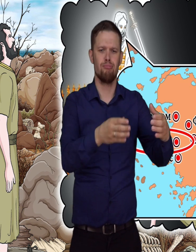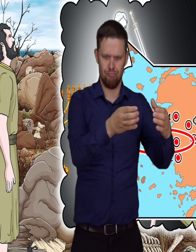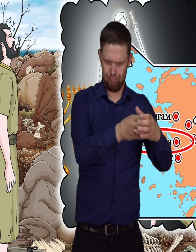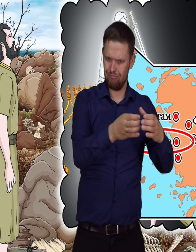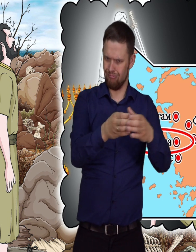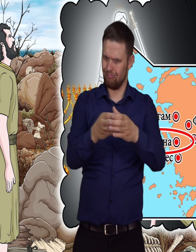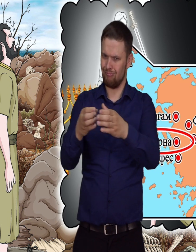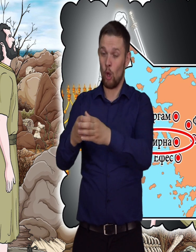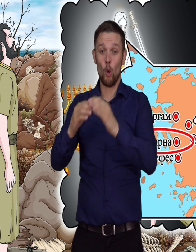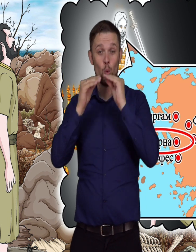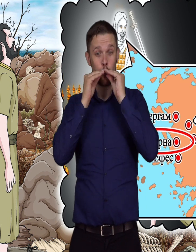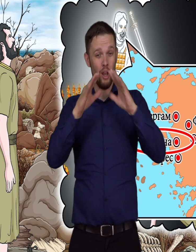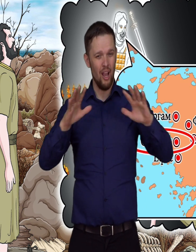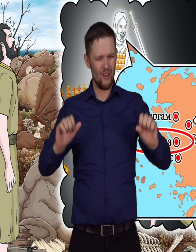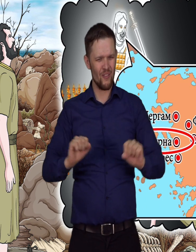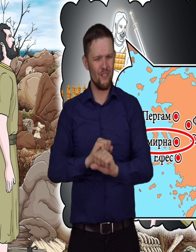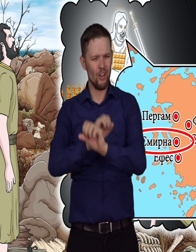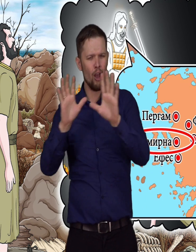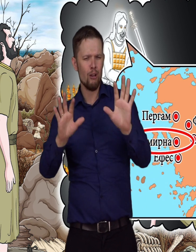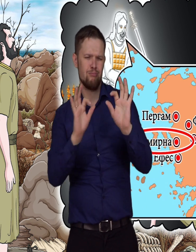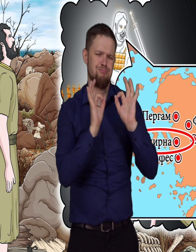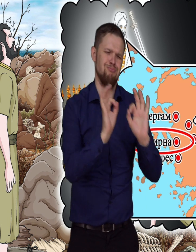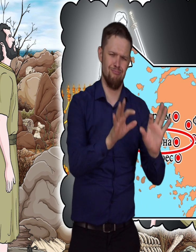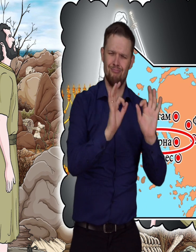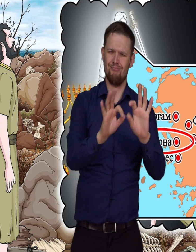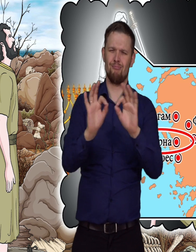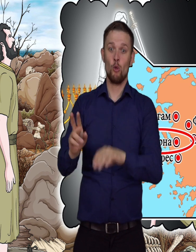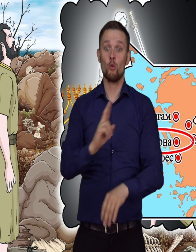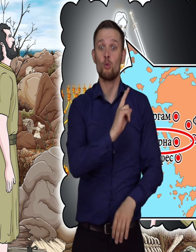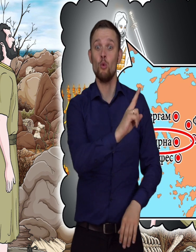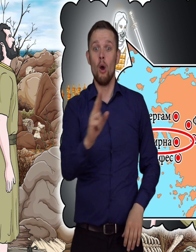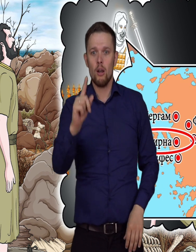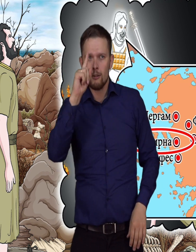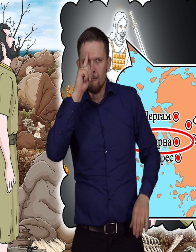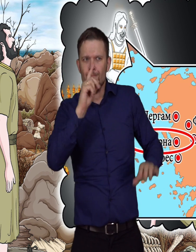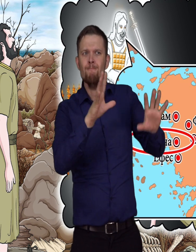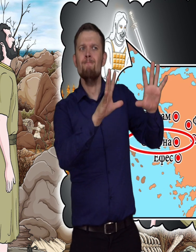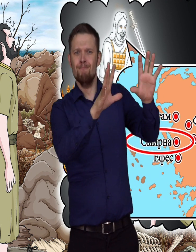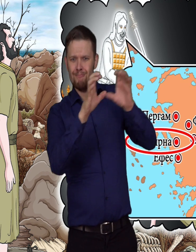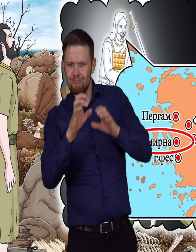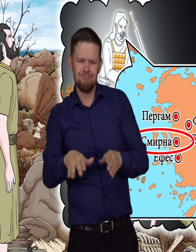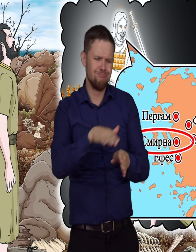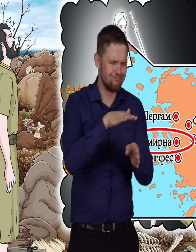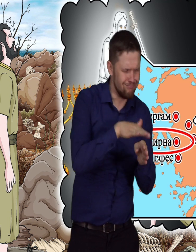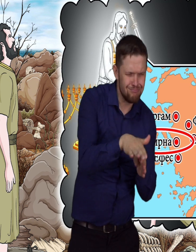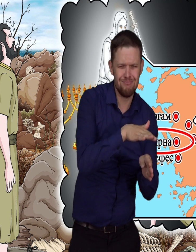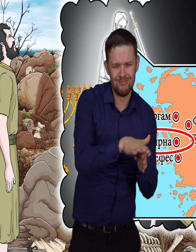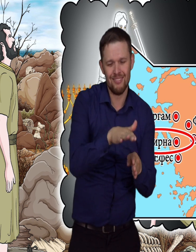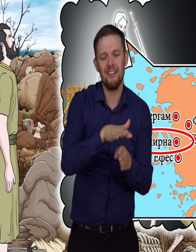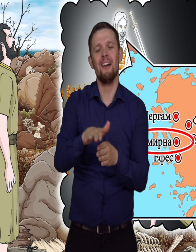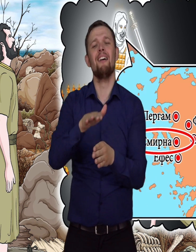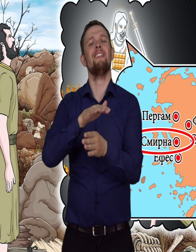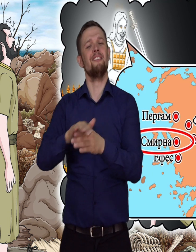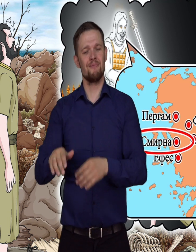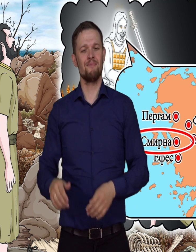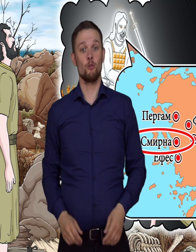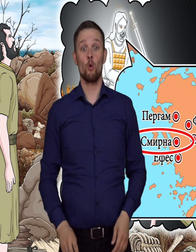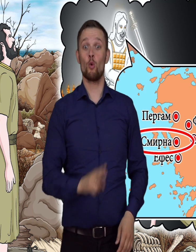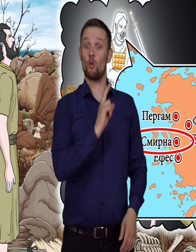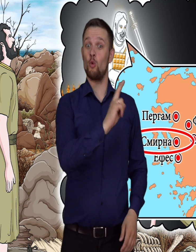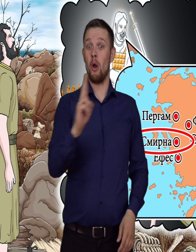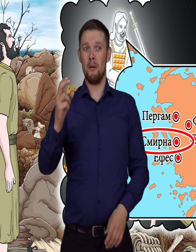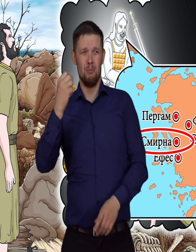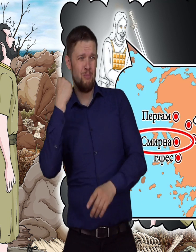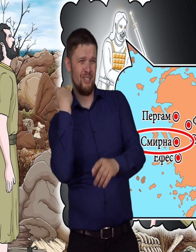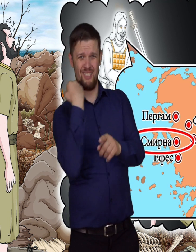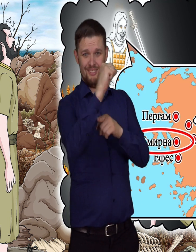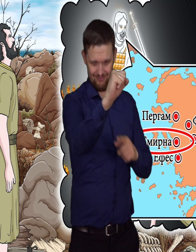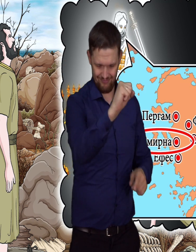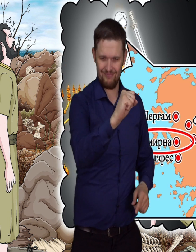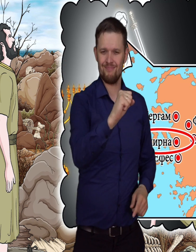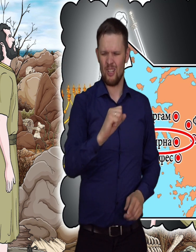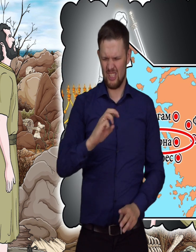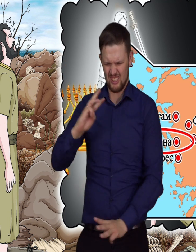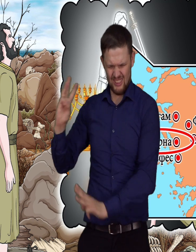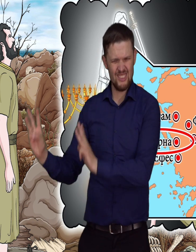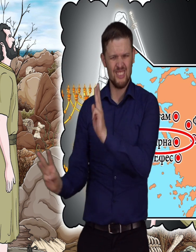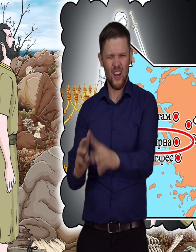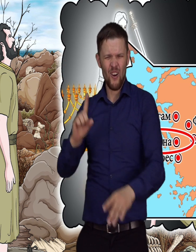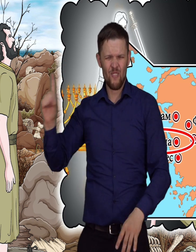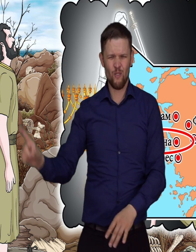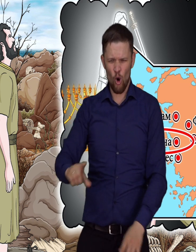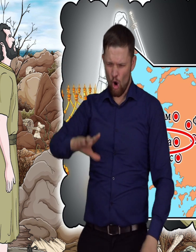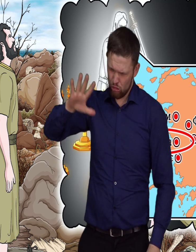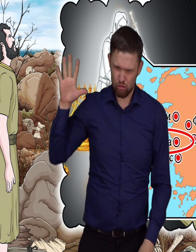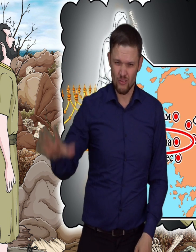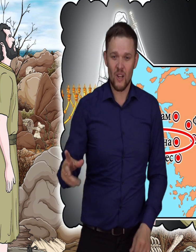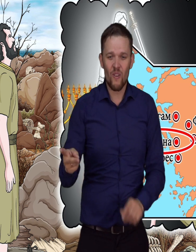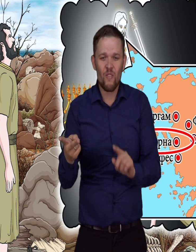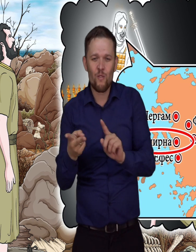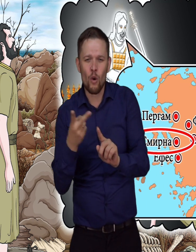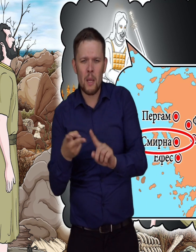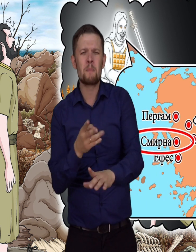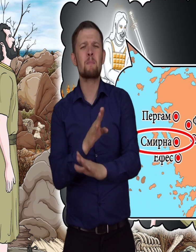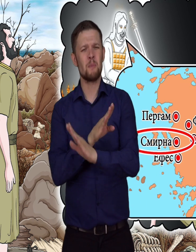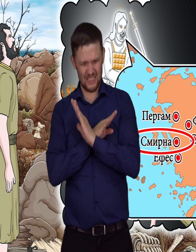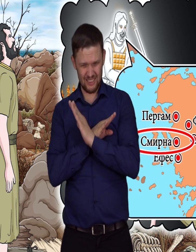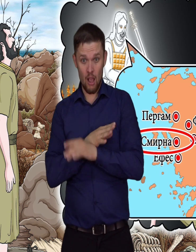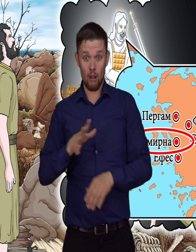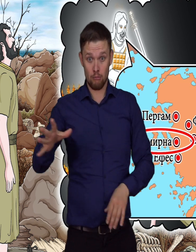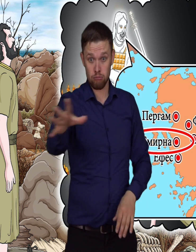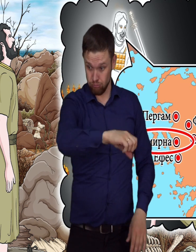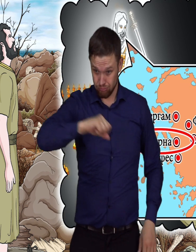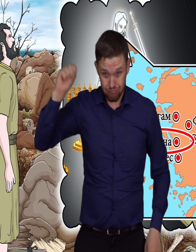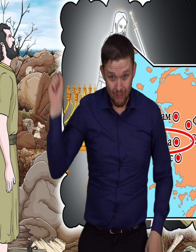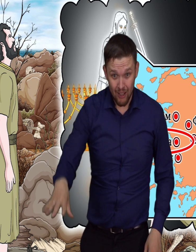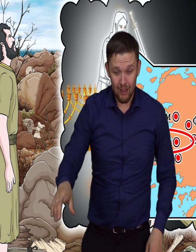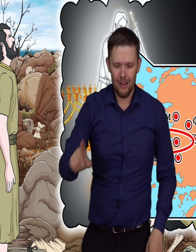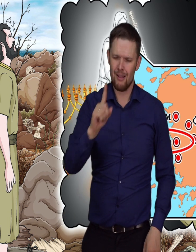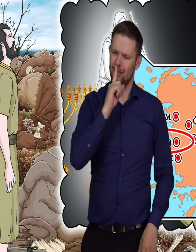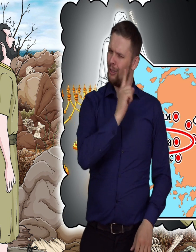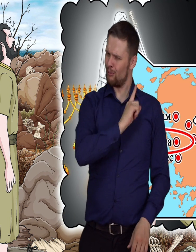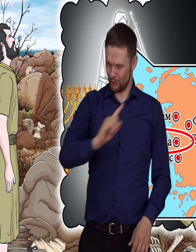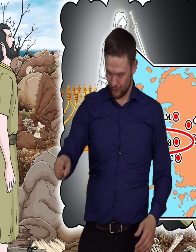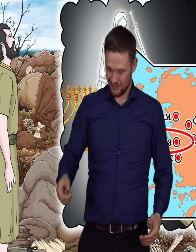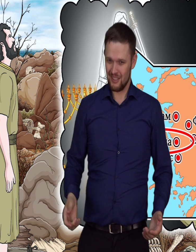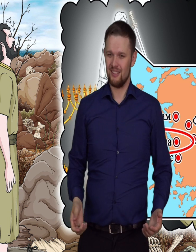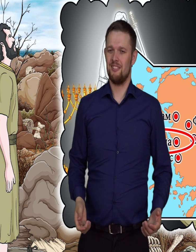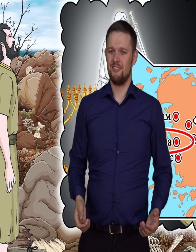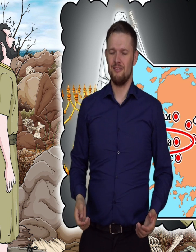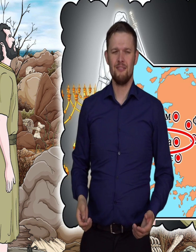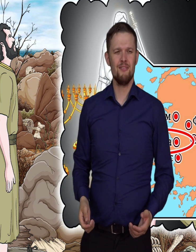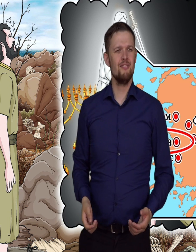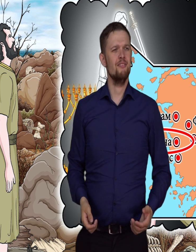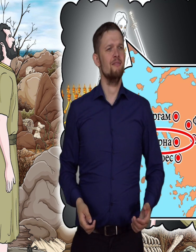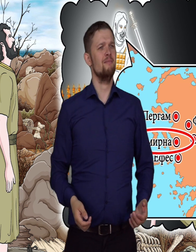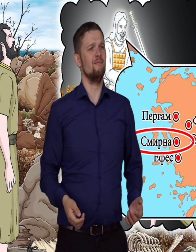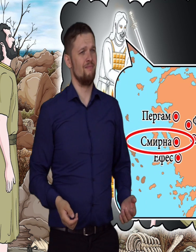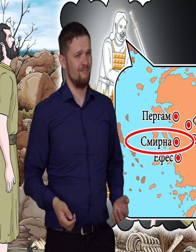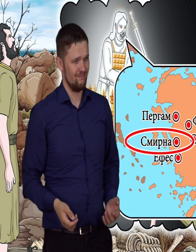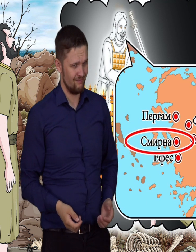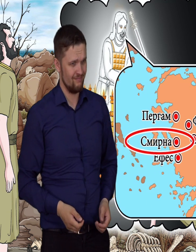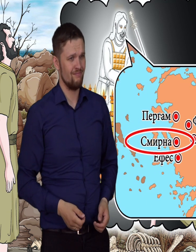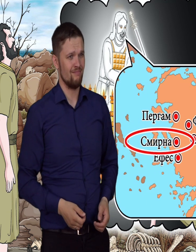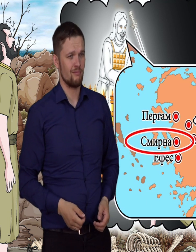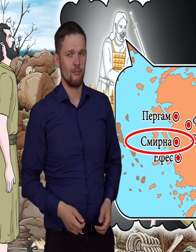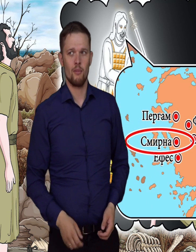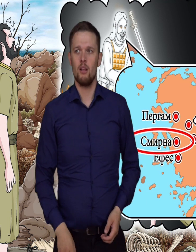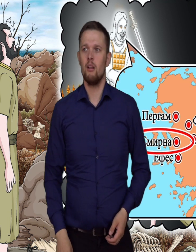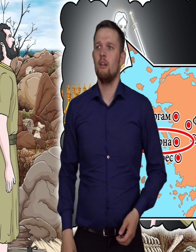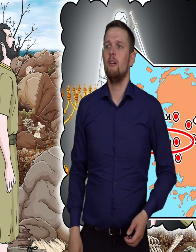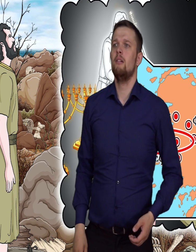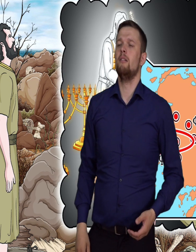He who has an ear, let him hear what the Spirit says to the churches.